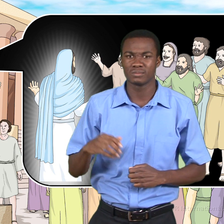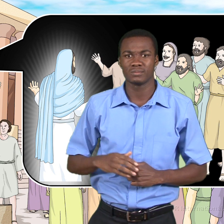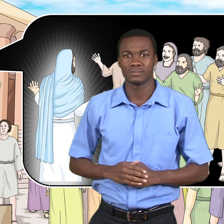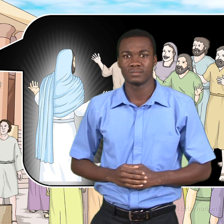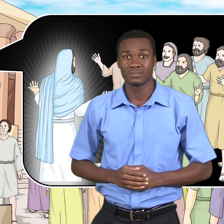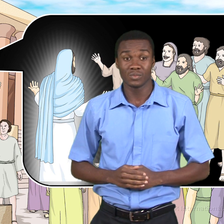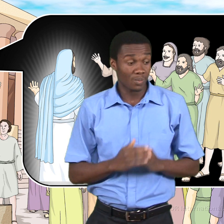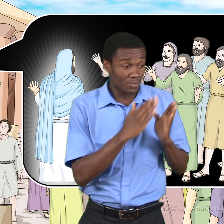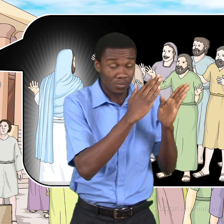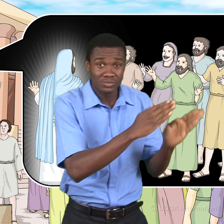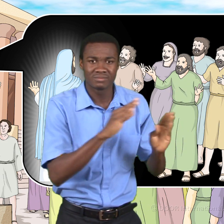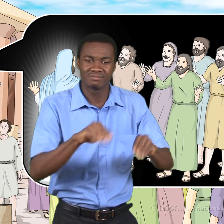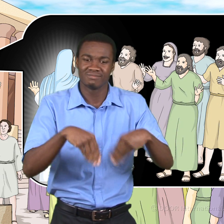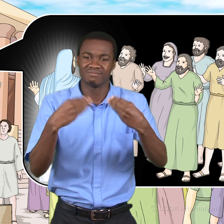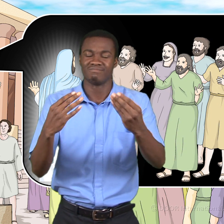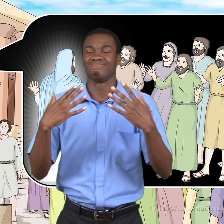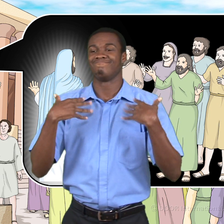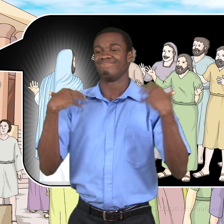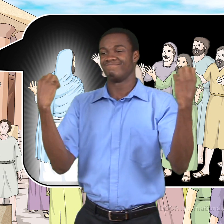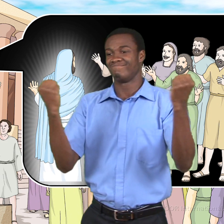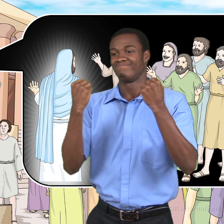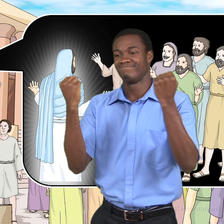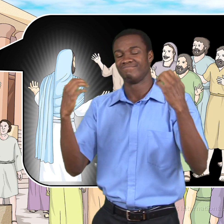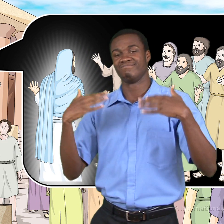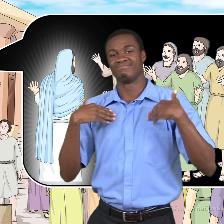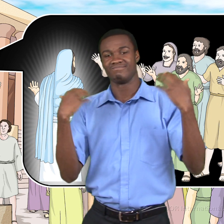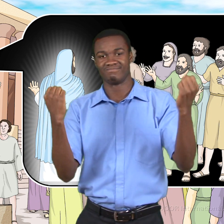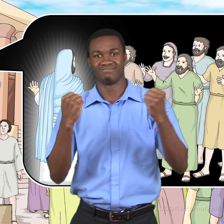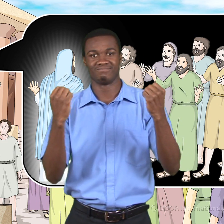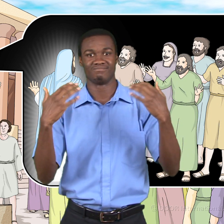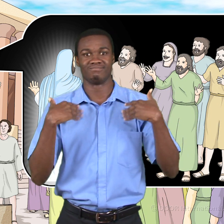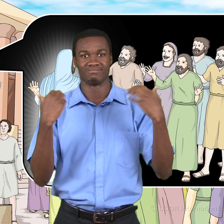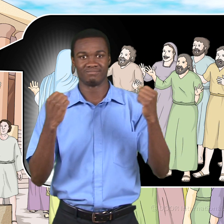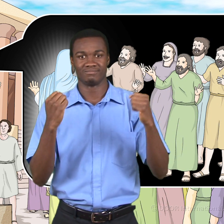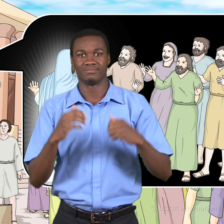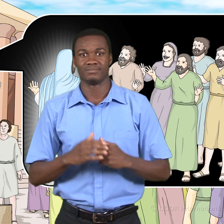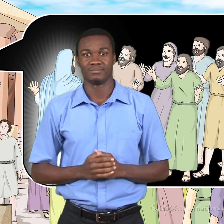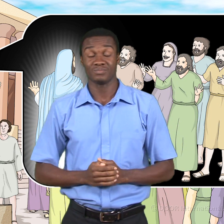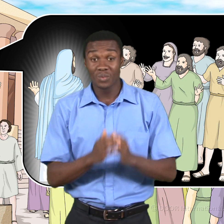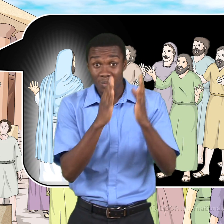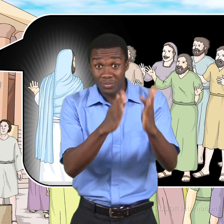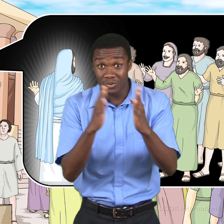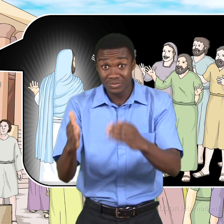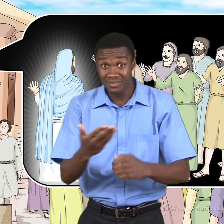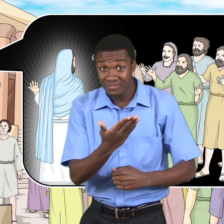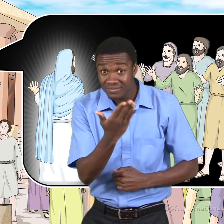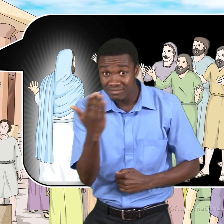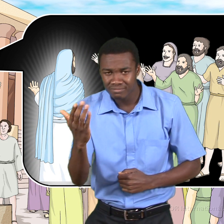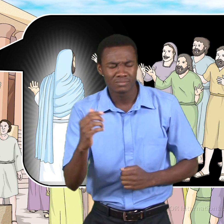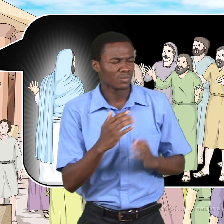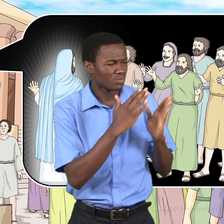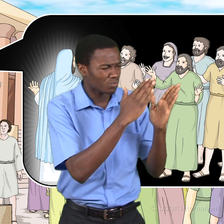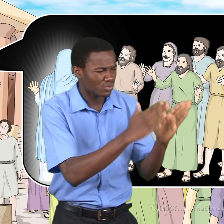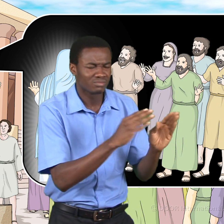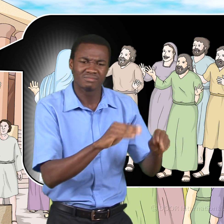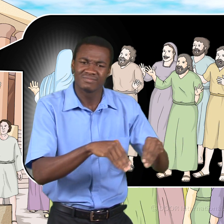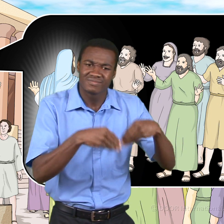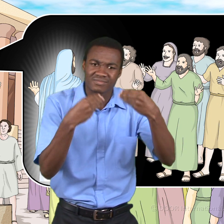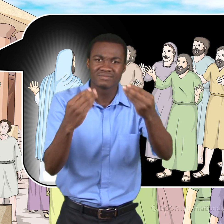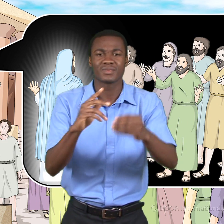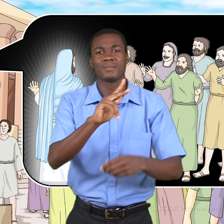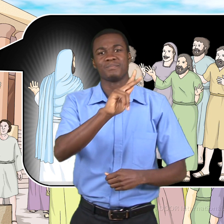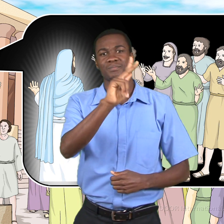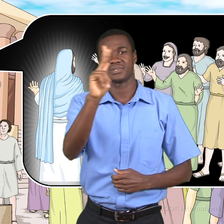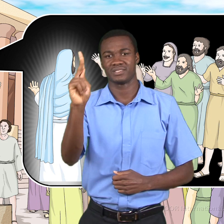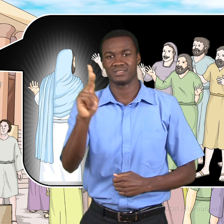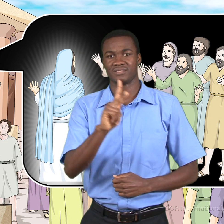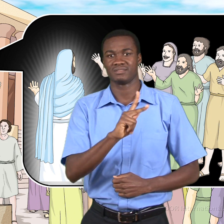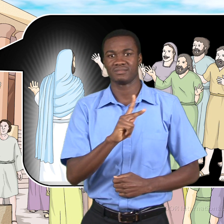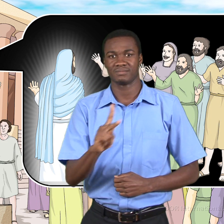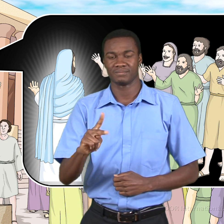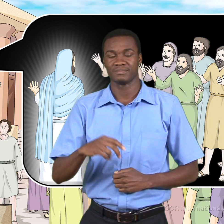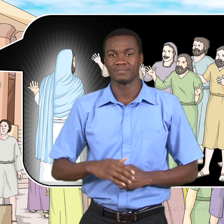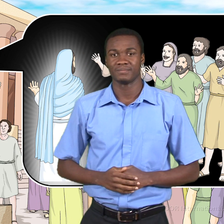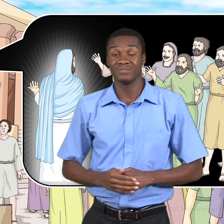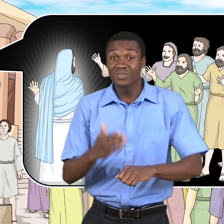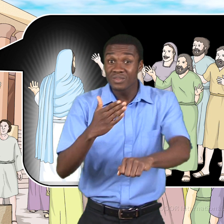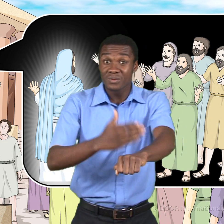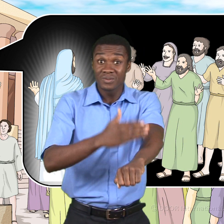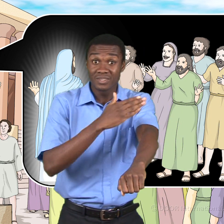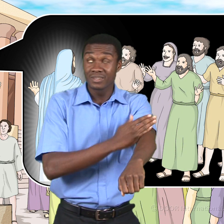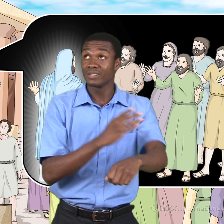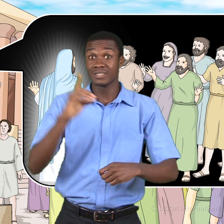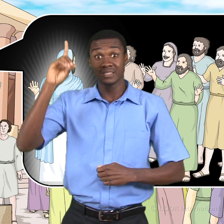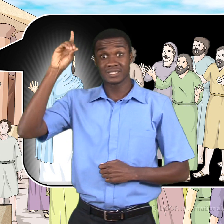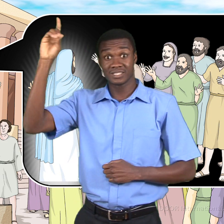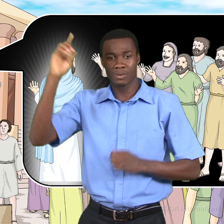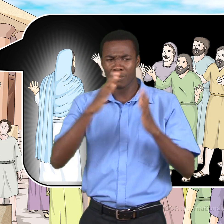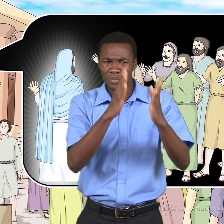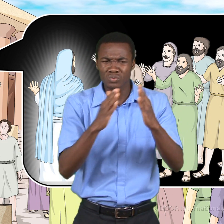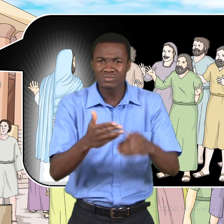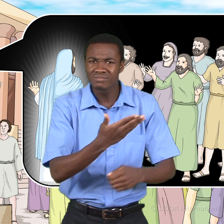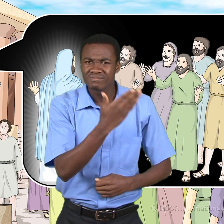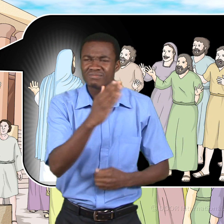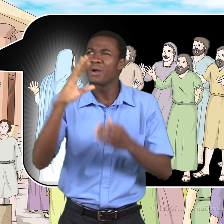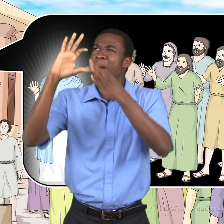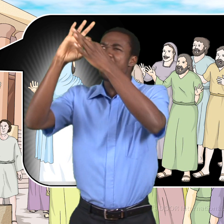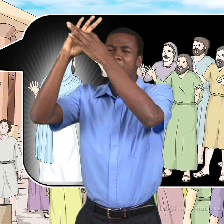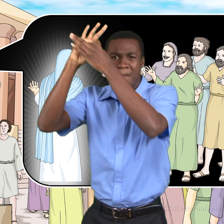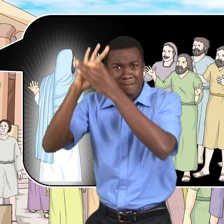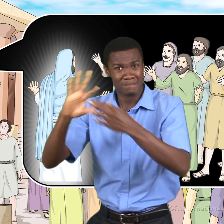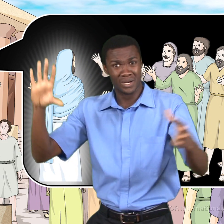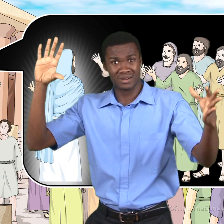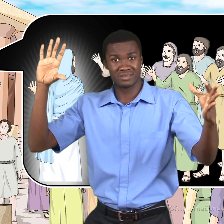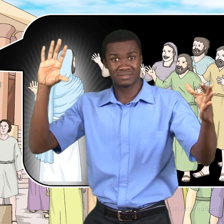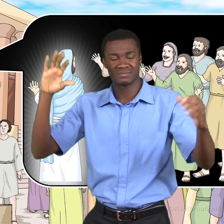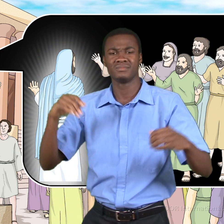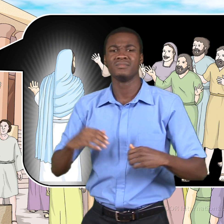Yet He bore the sin of many and made intercession for the transgressors.